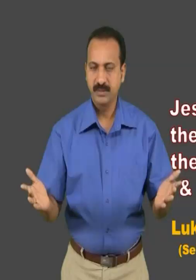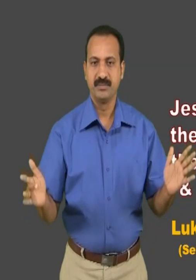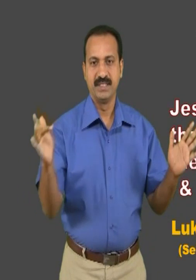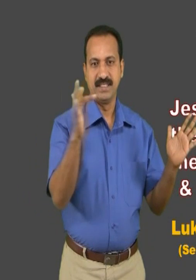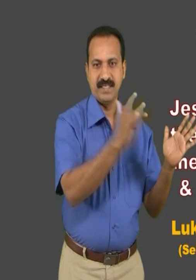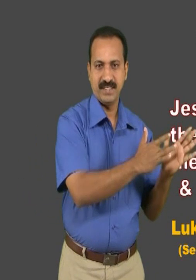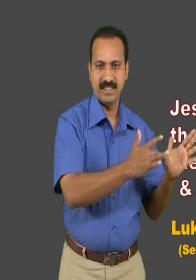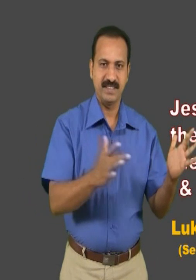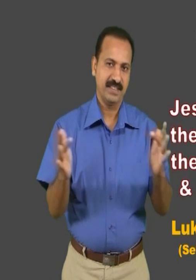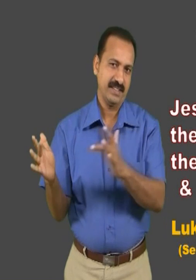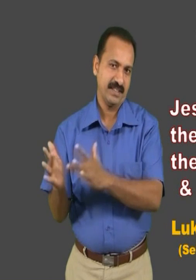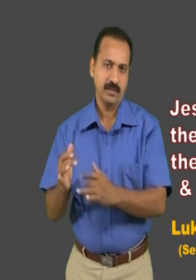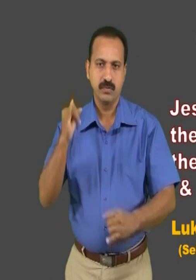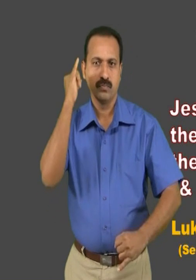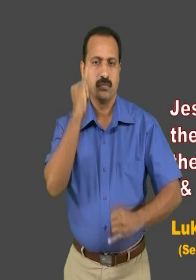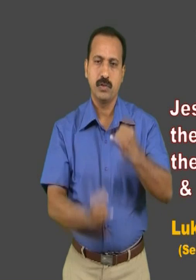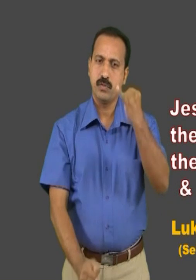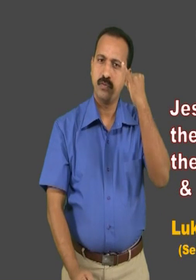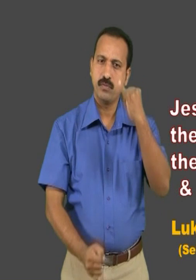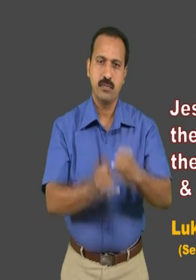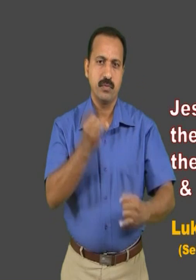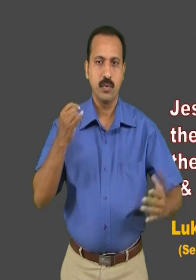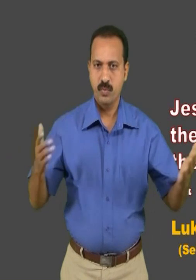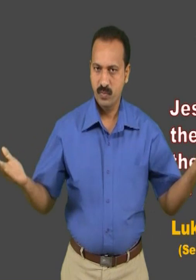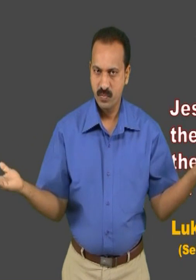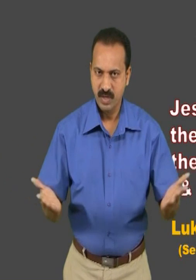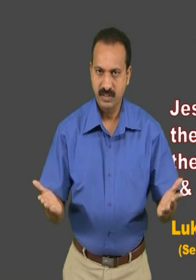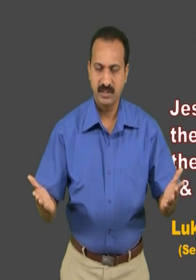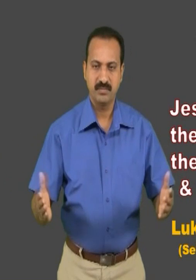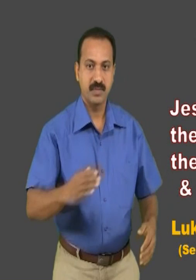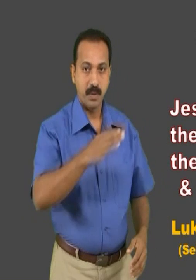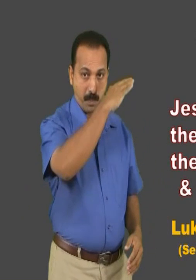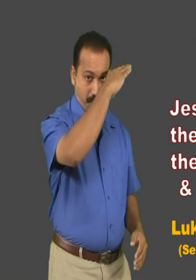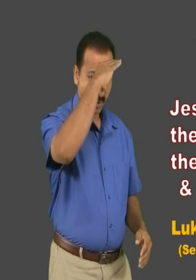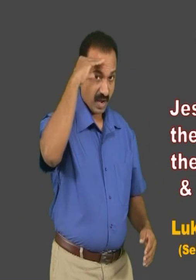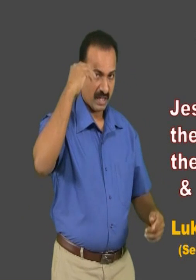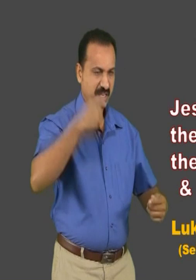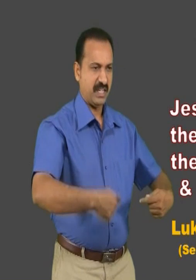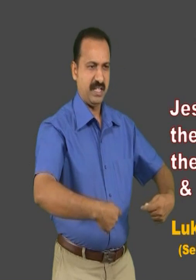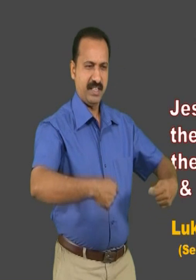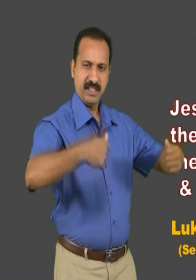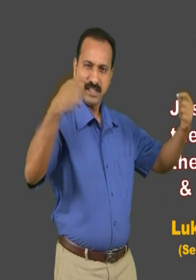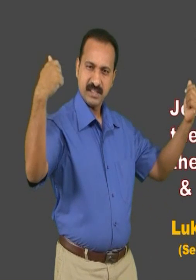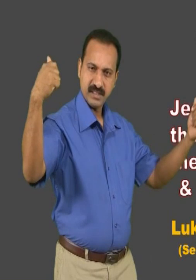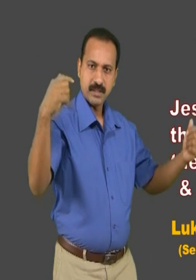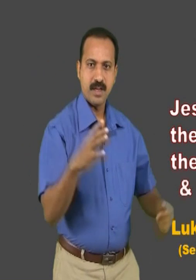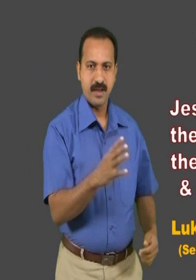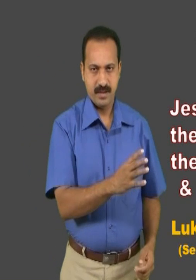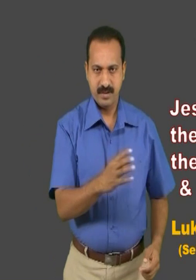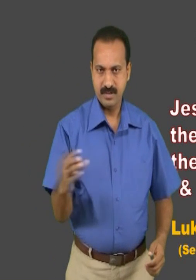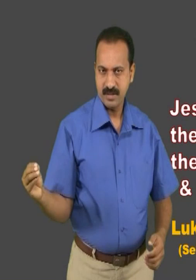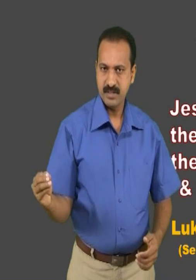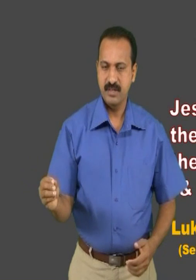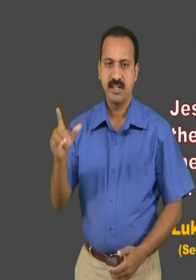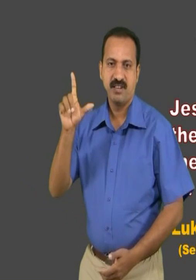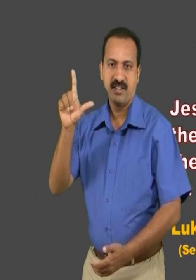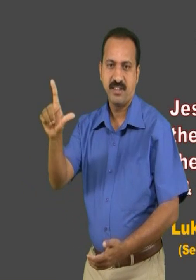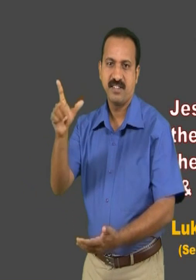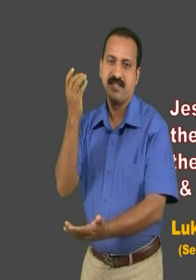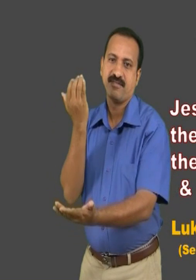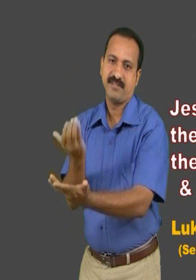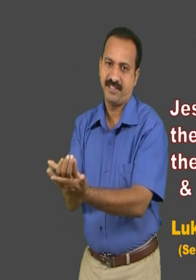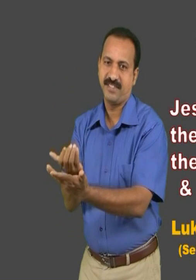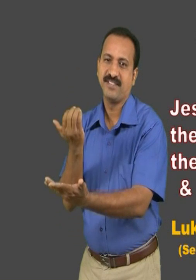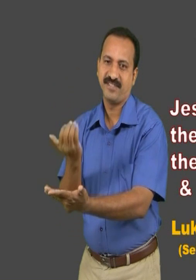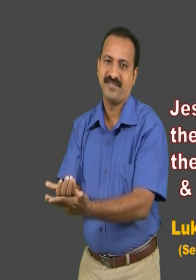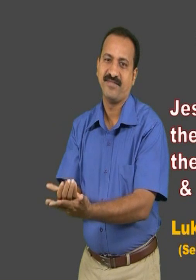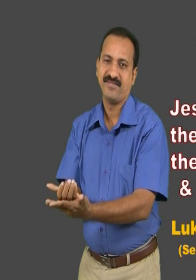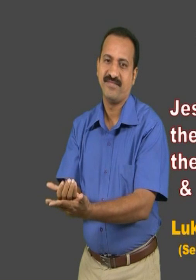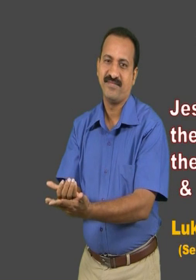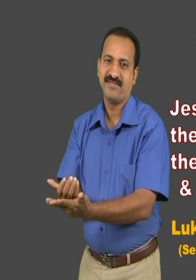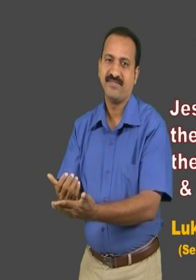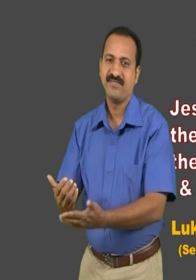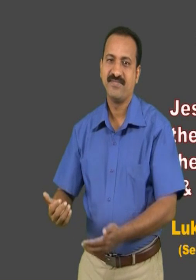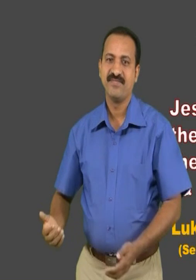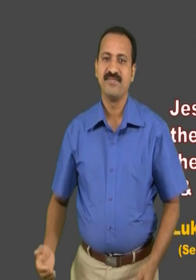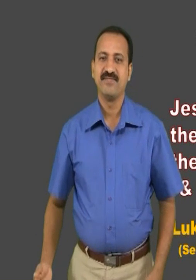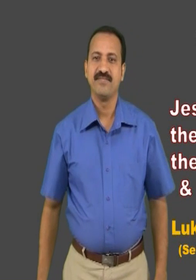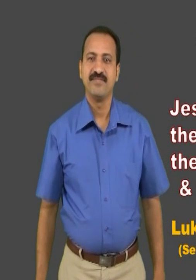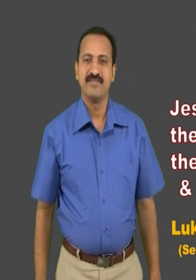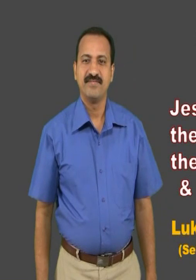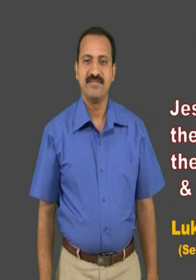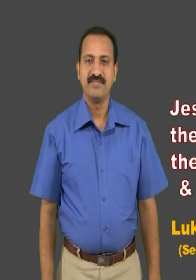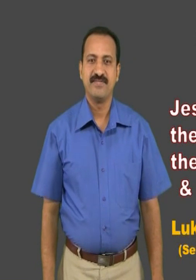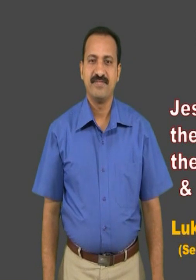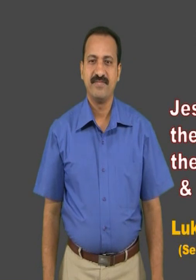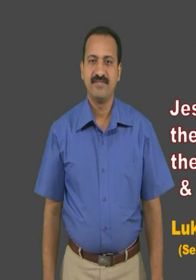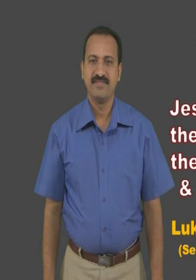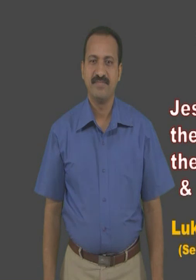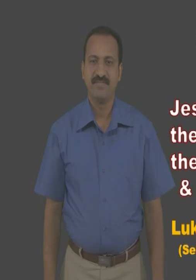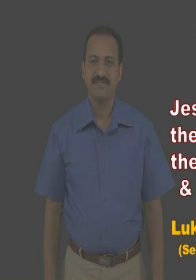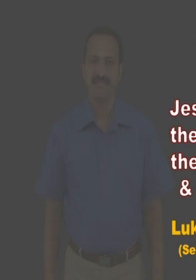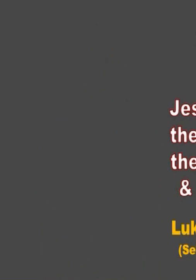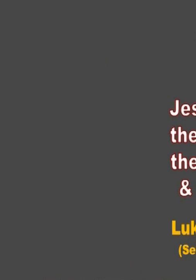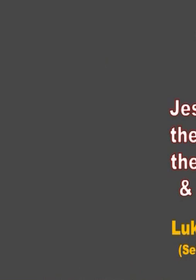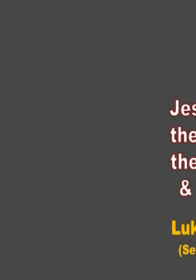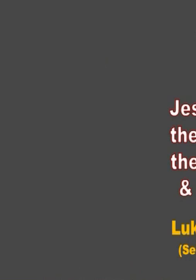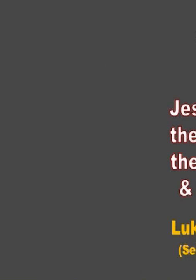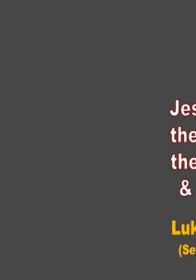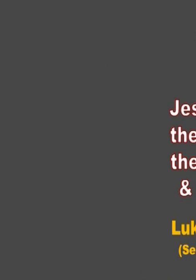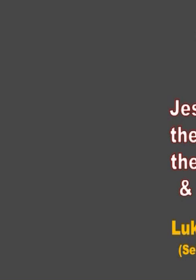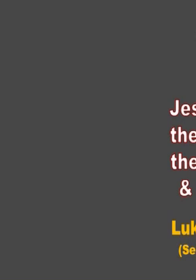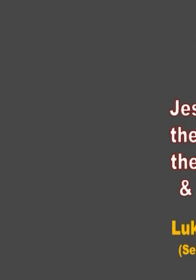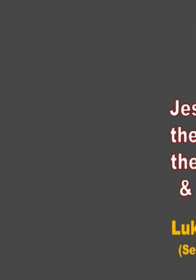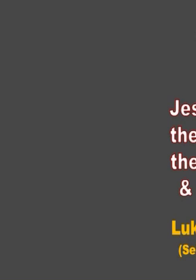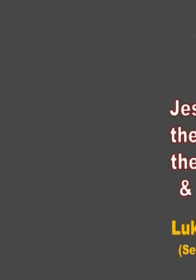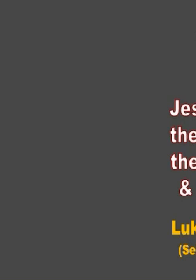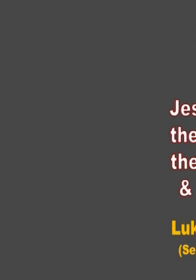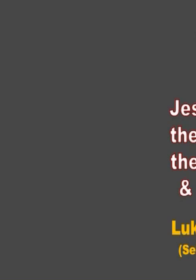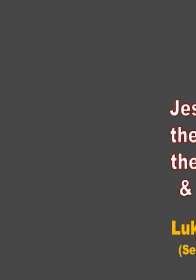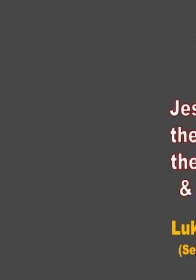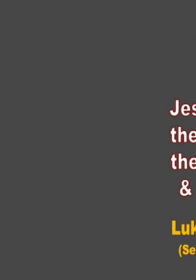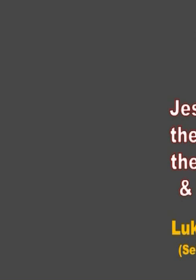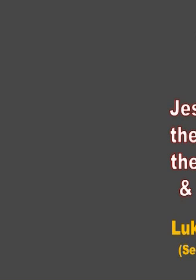Jesus tells a story about the rich man and Lazarus